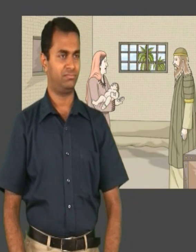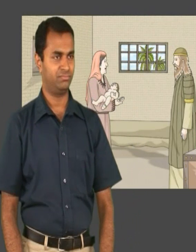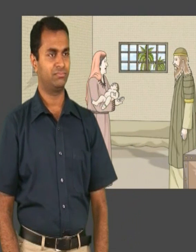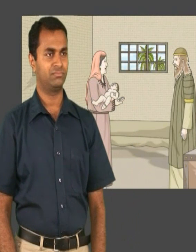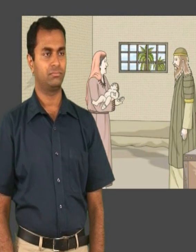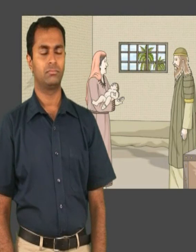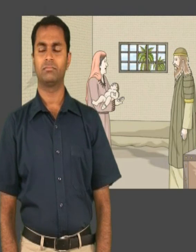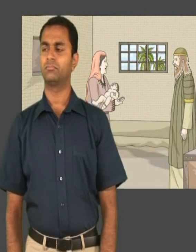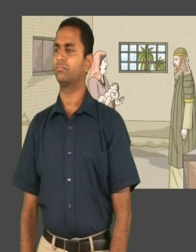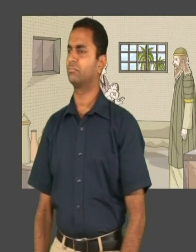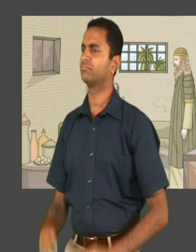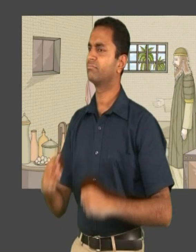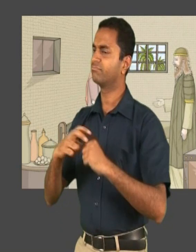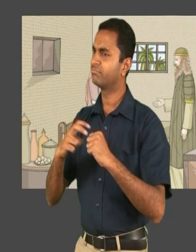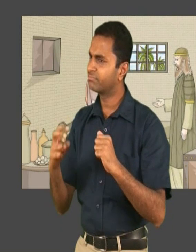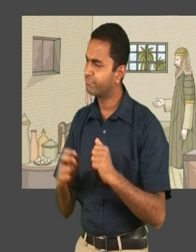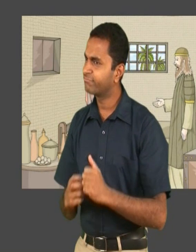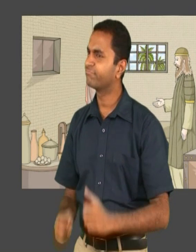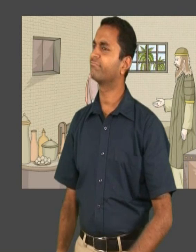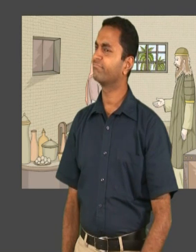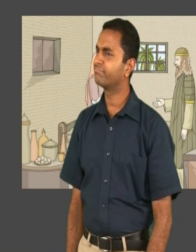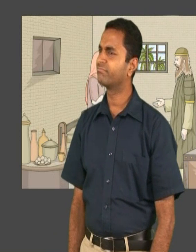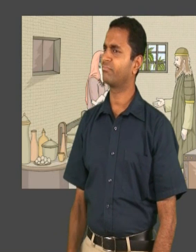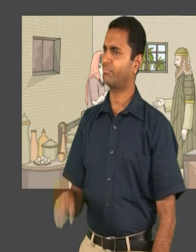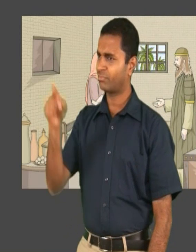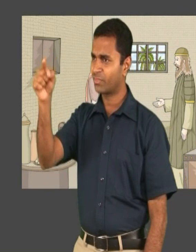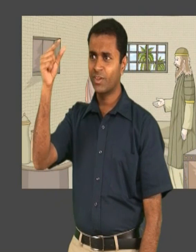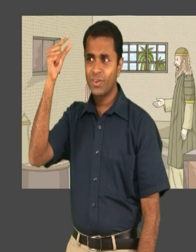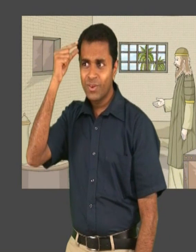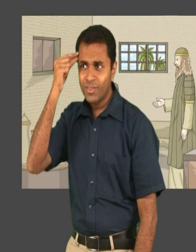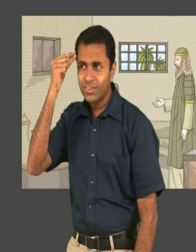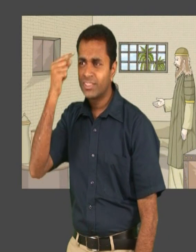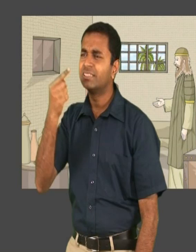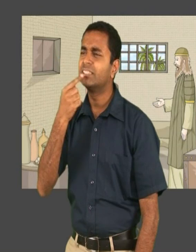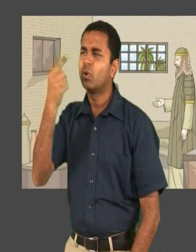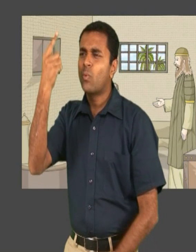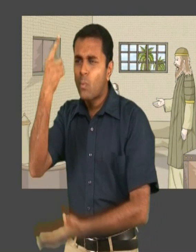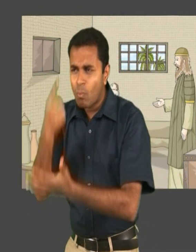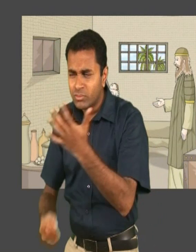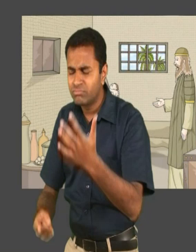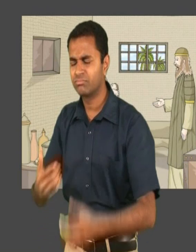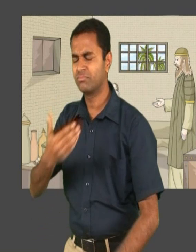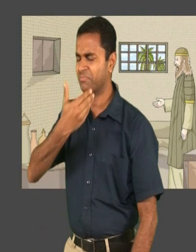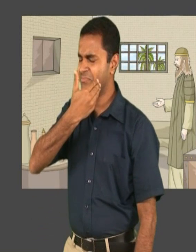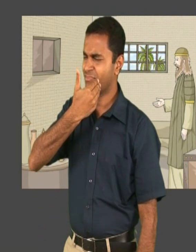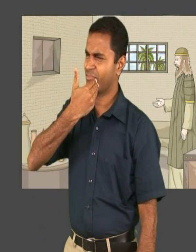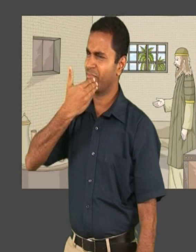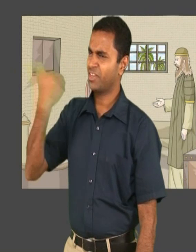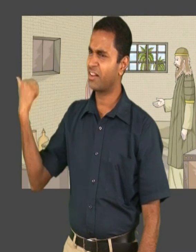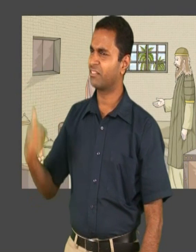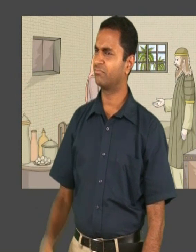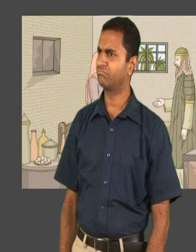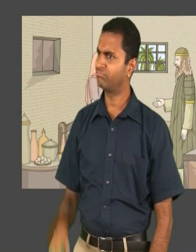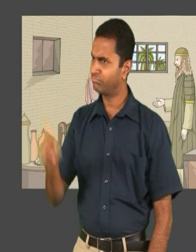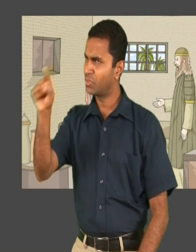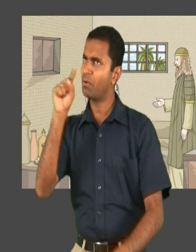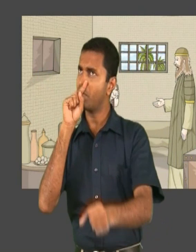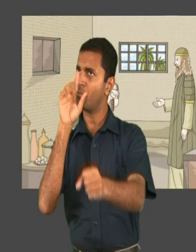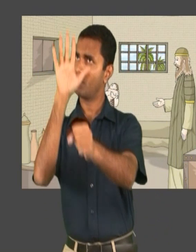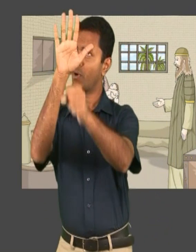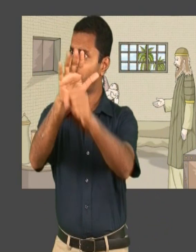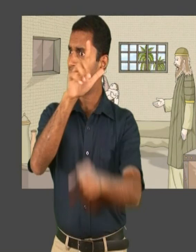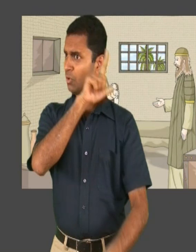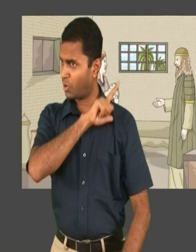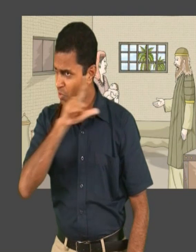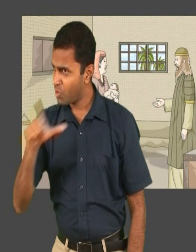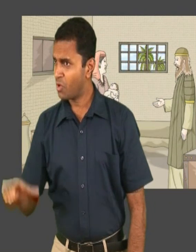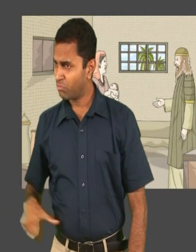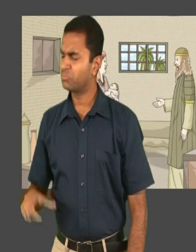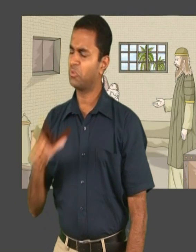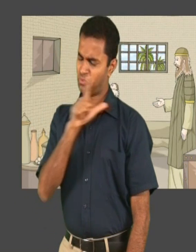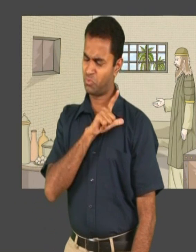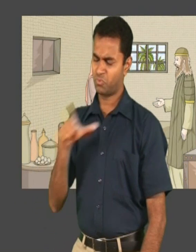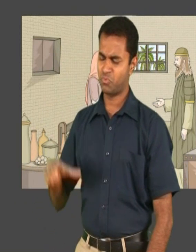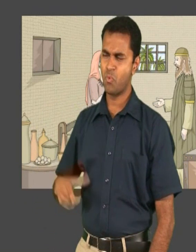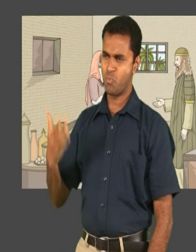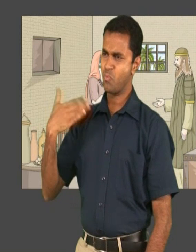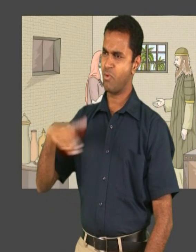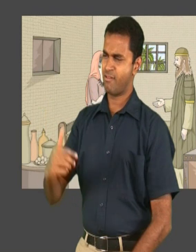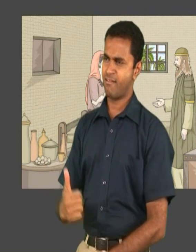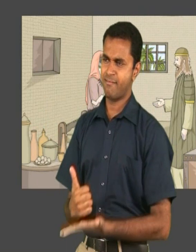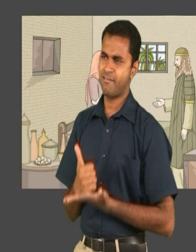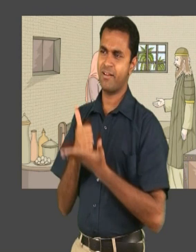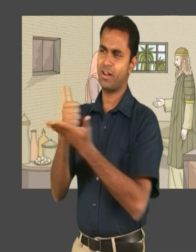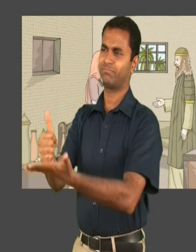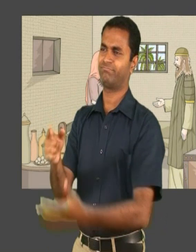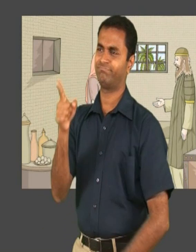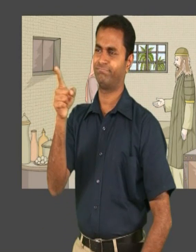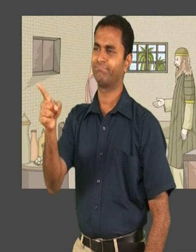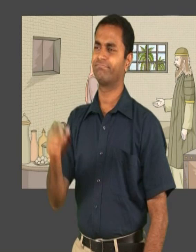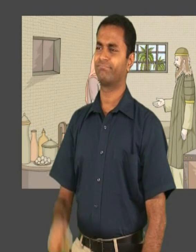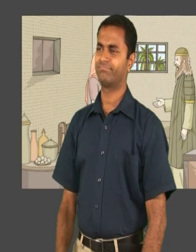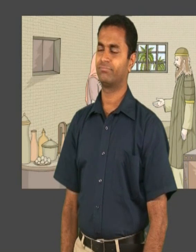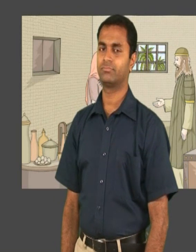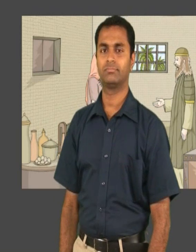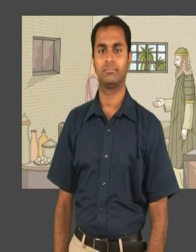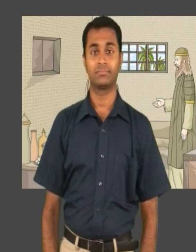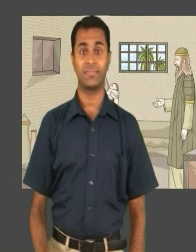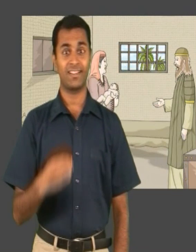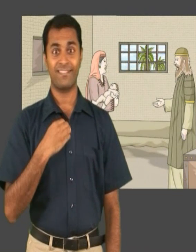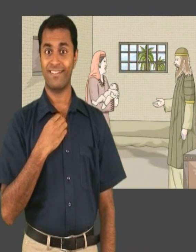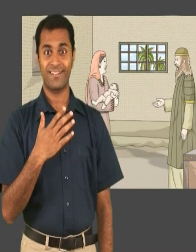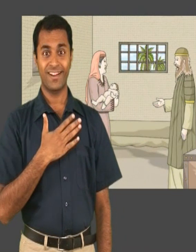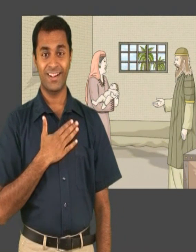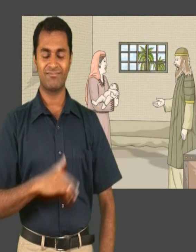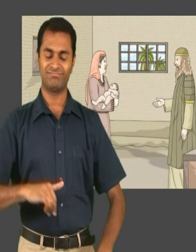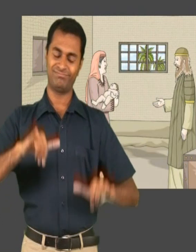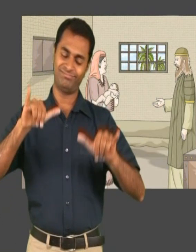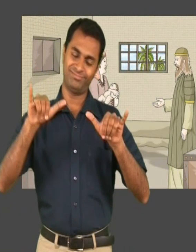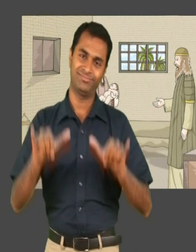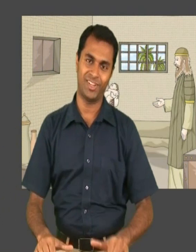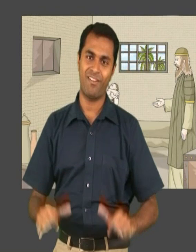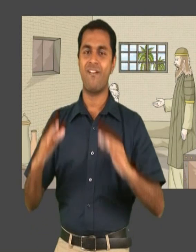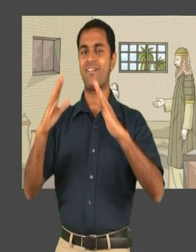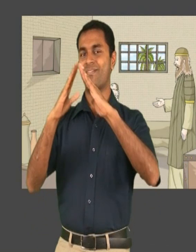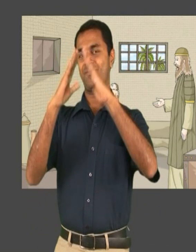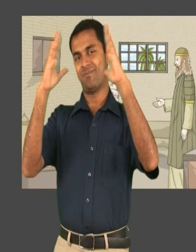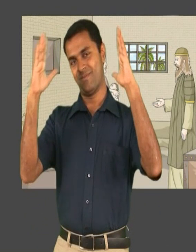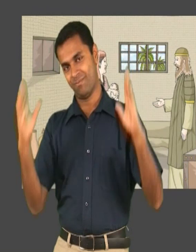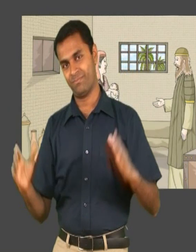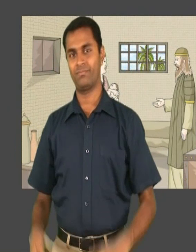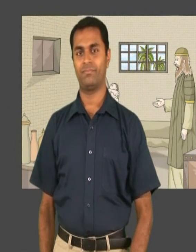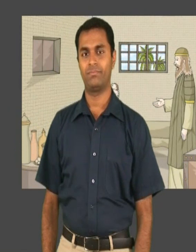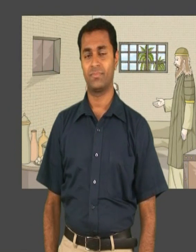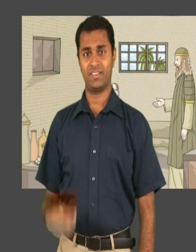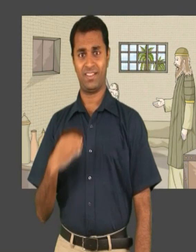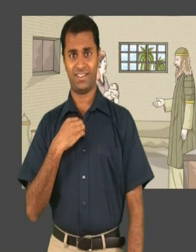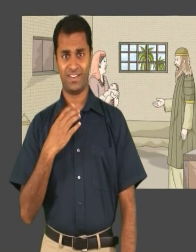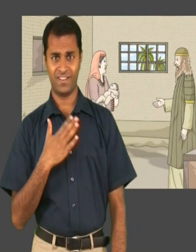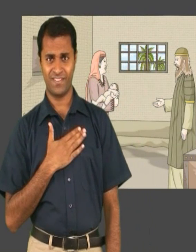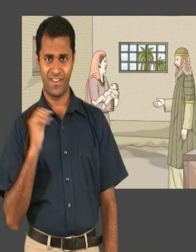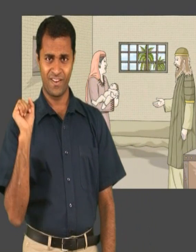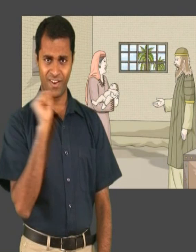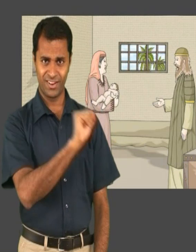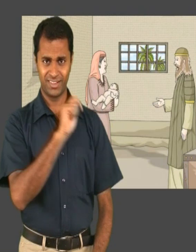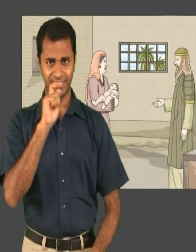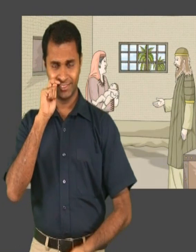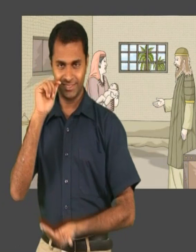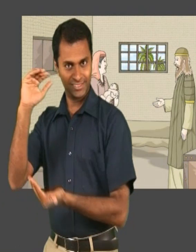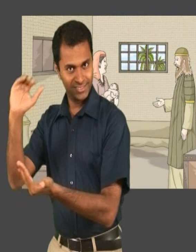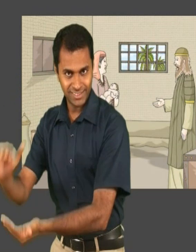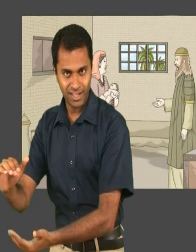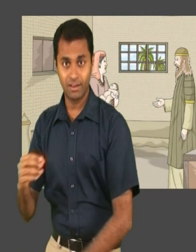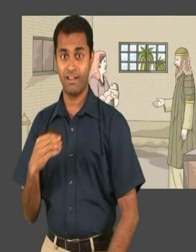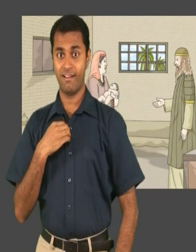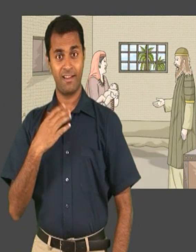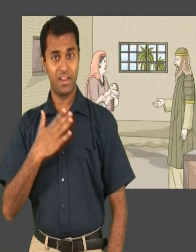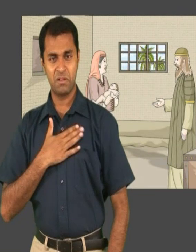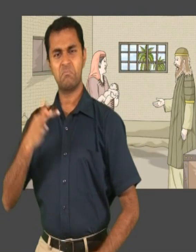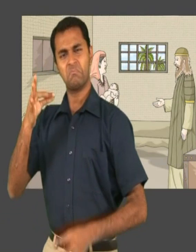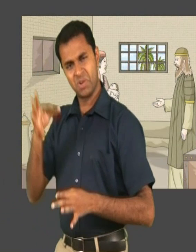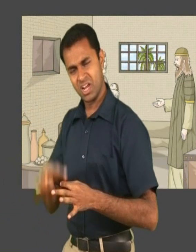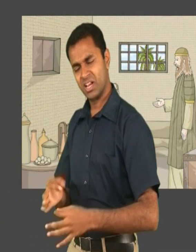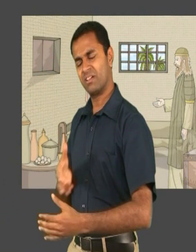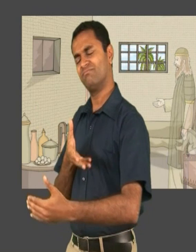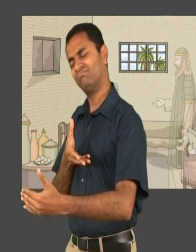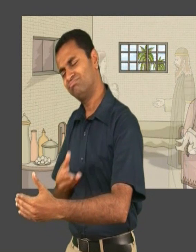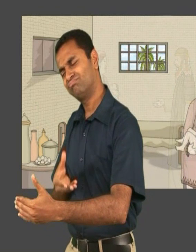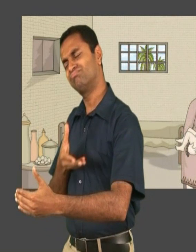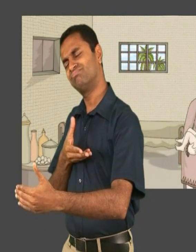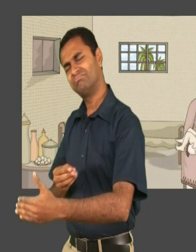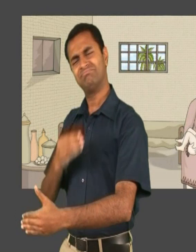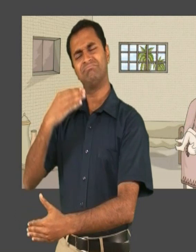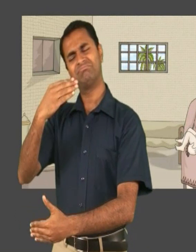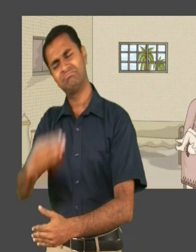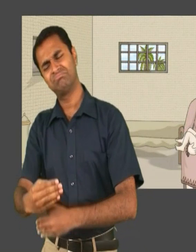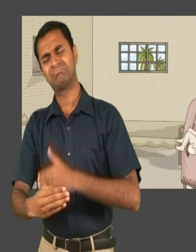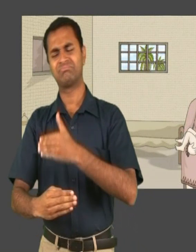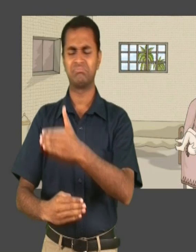“Do what you think is best,” her husband Elkanah replied, “and stay here until you have weaned him. Only may the LORD confirm His word.”